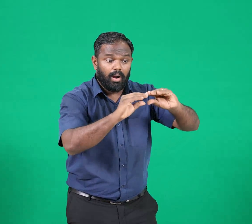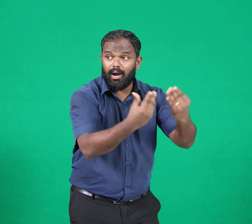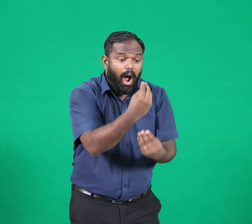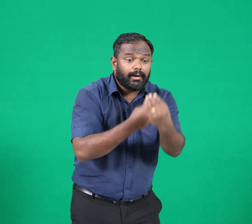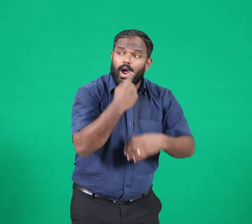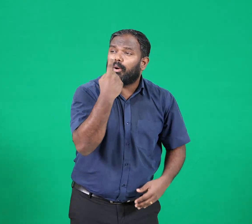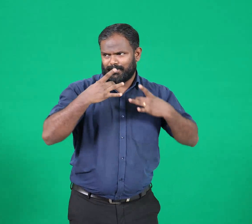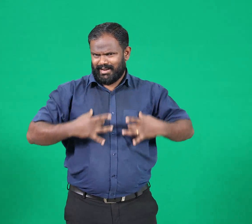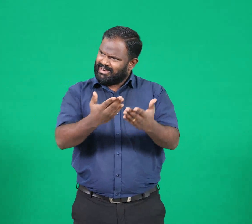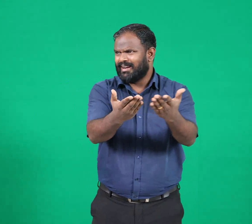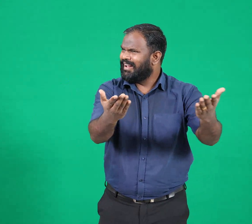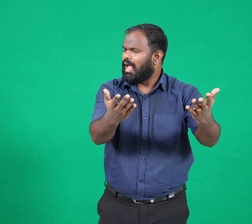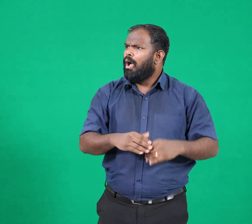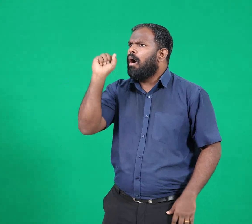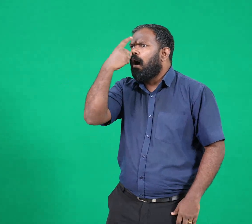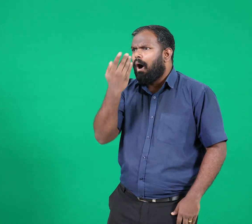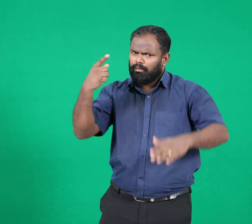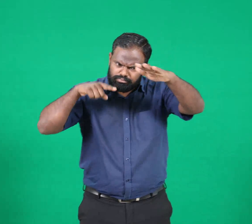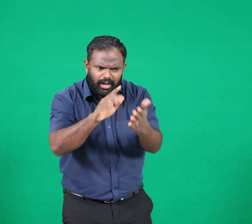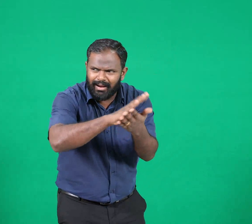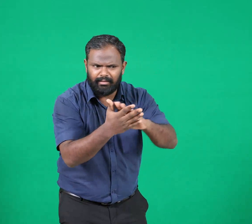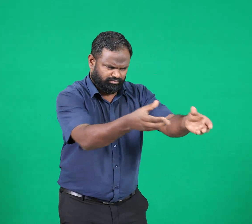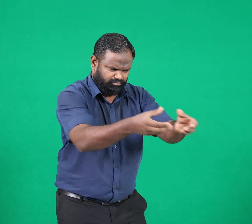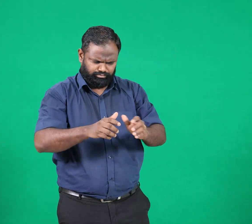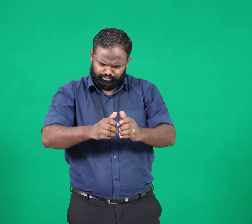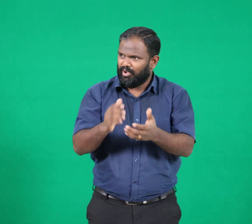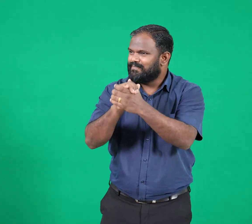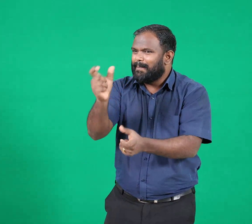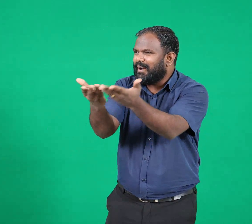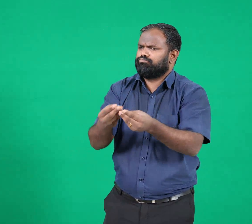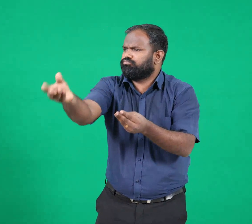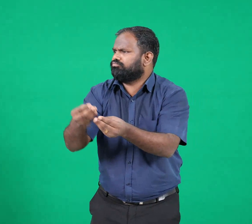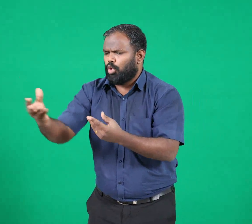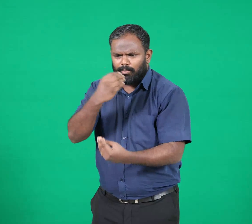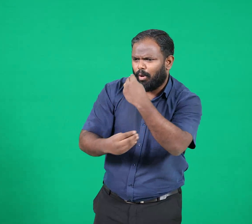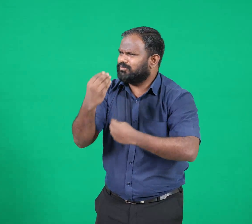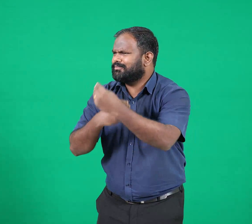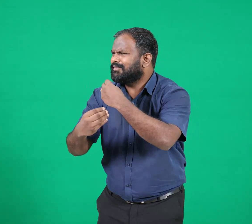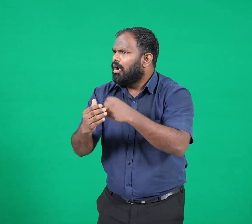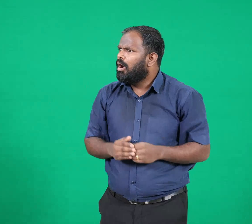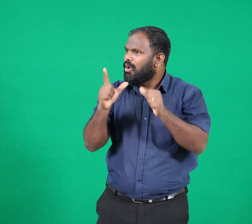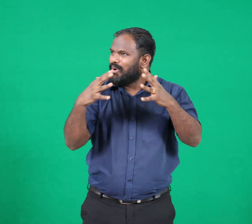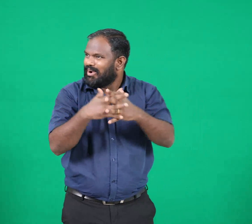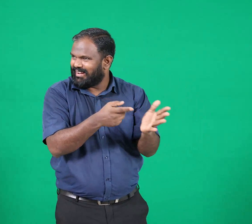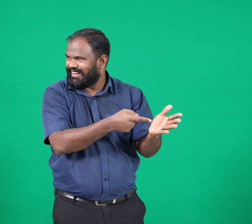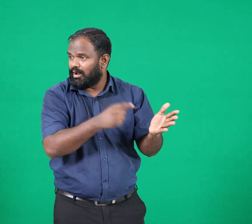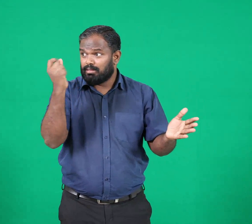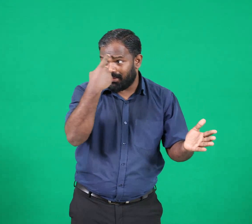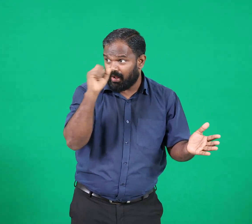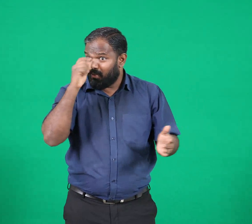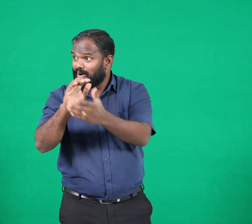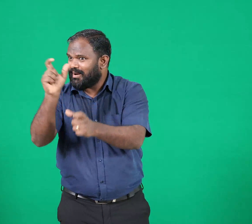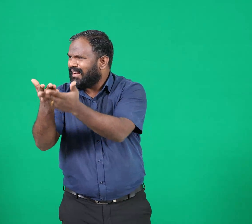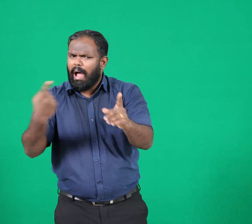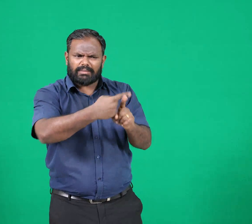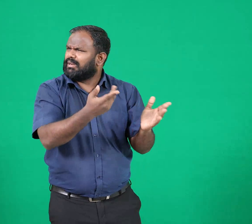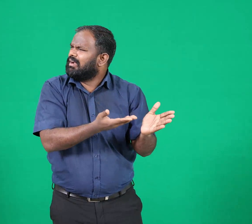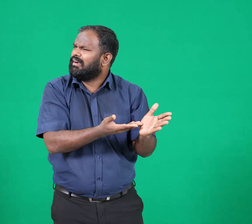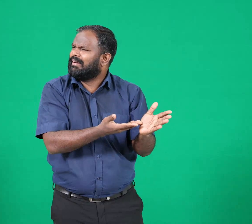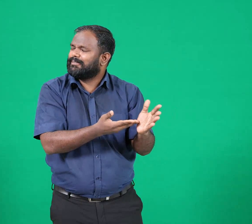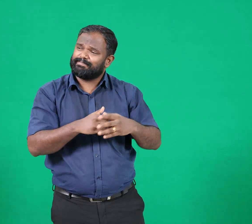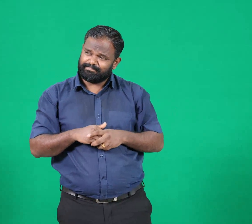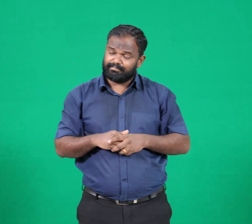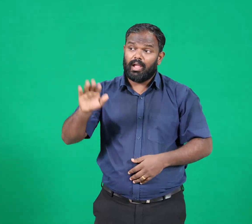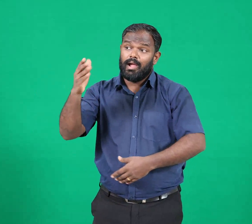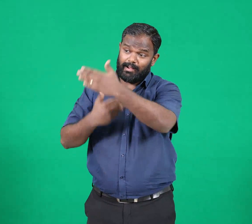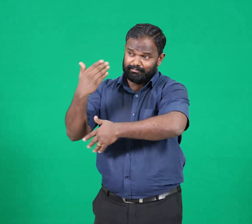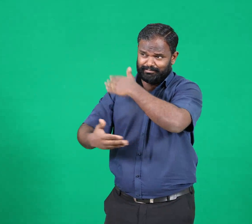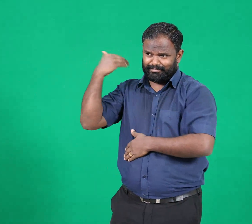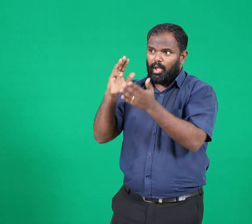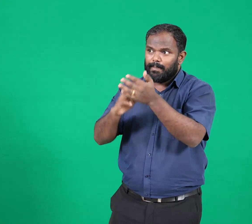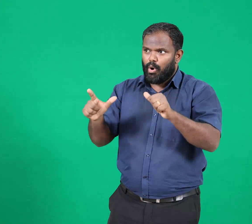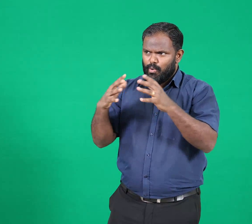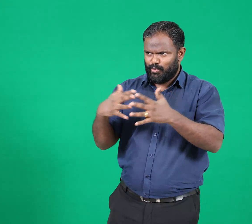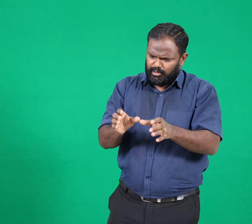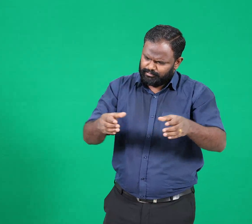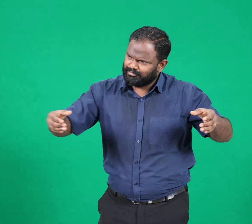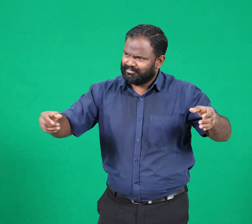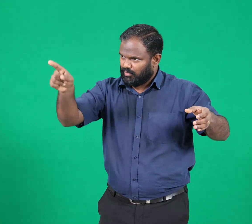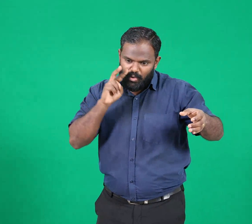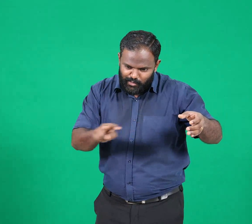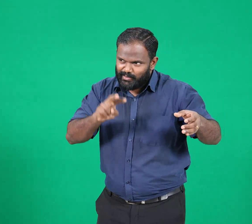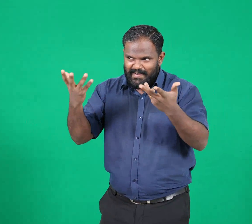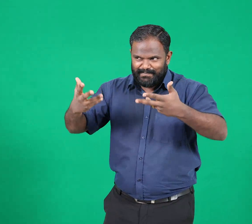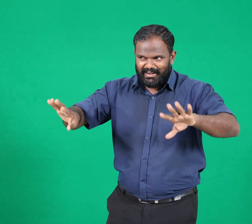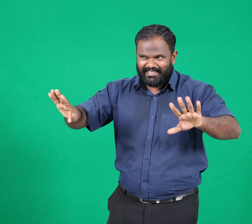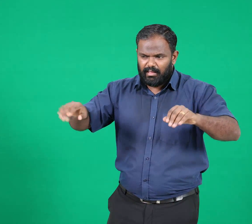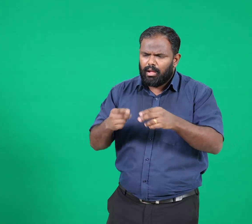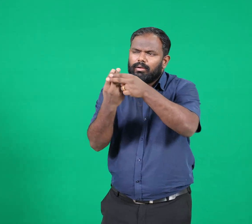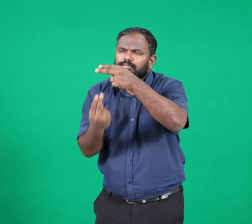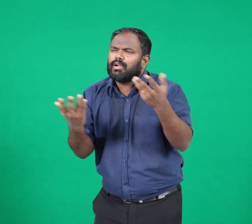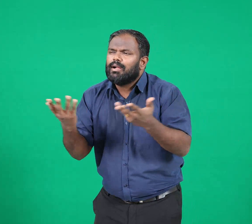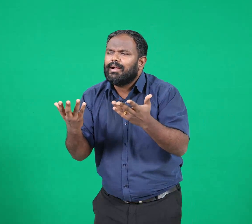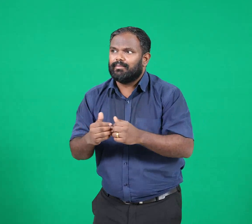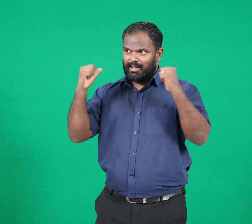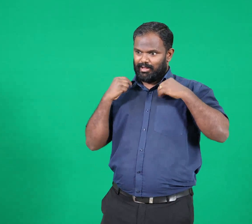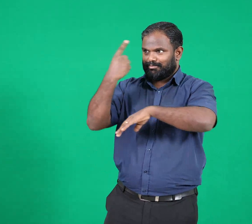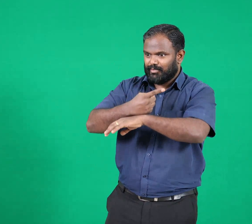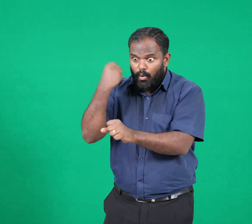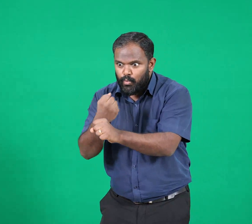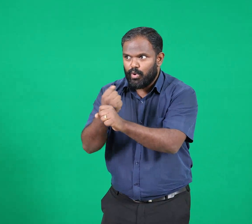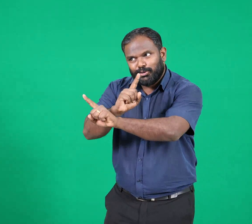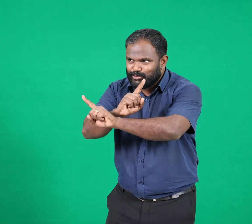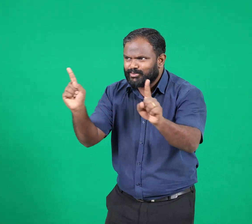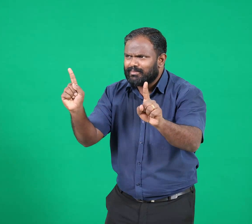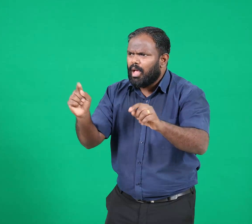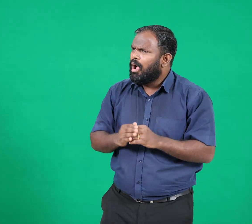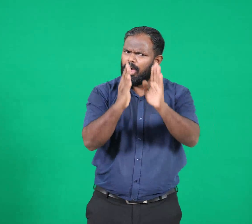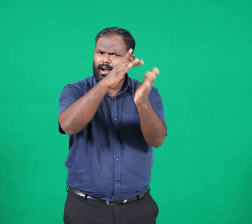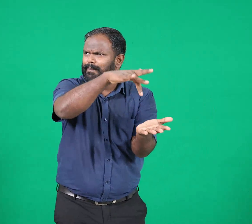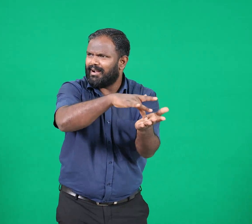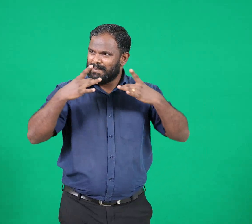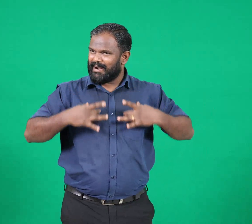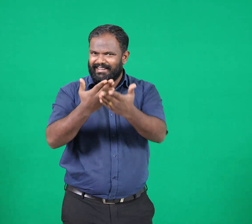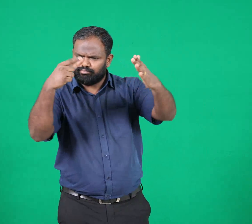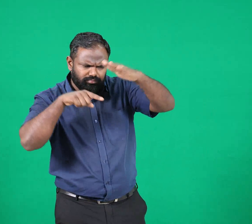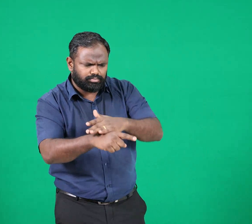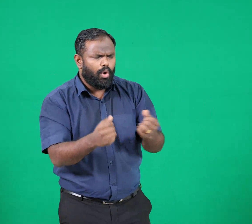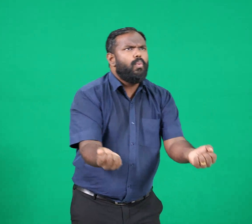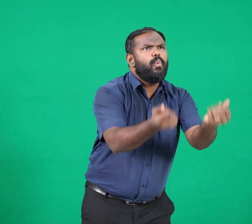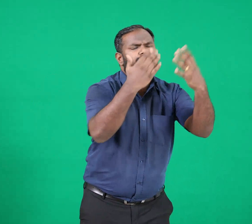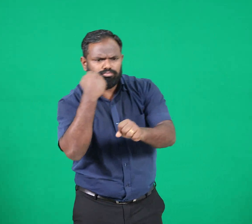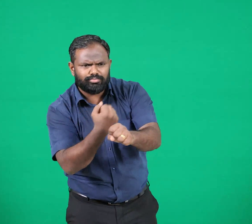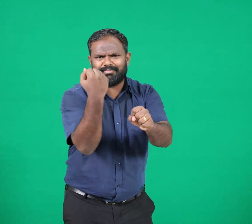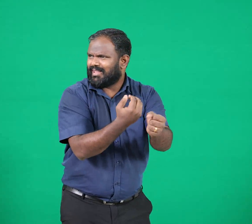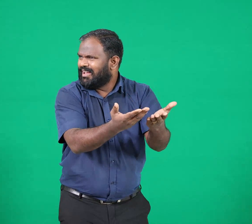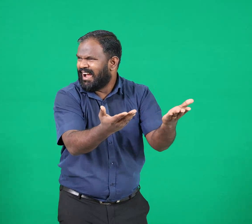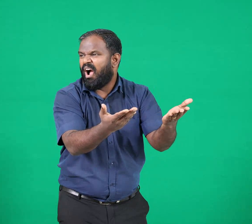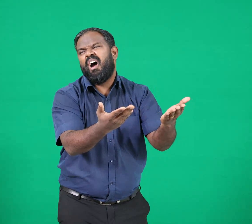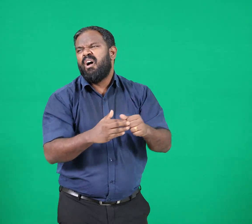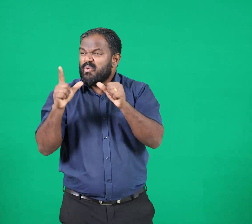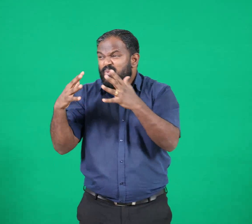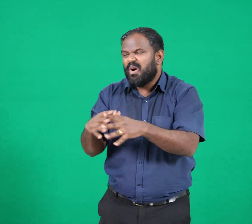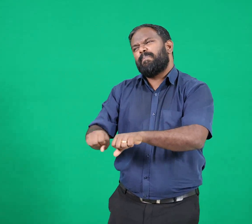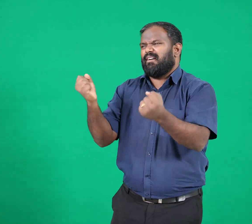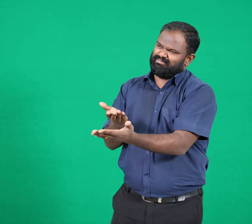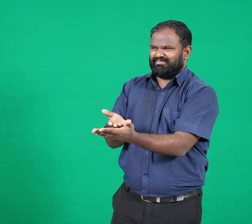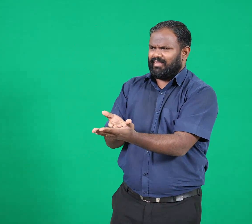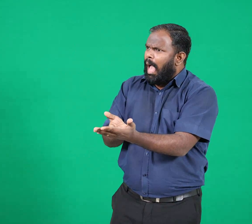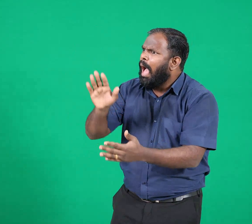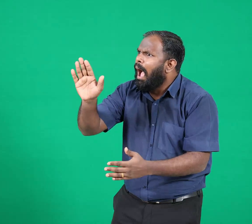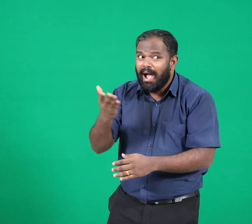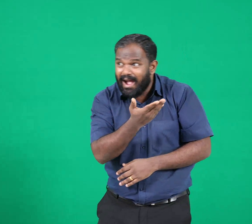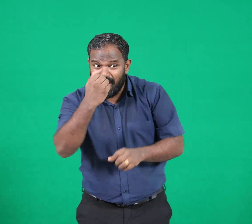He entered the house of God, and he and his companions ate the consecrated bread, which was not lawful for them to eat, but only for the priests.